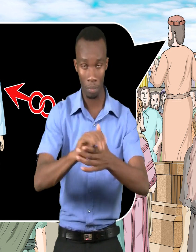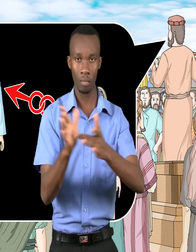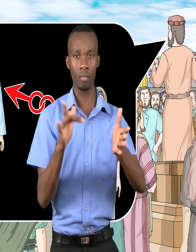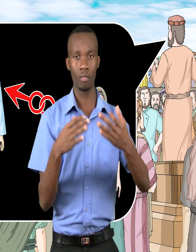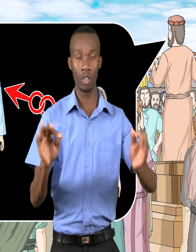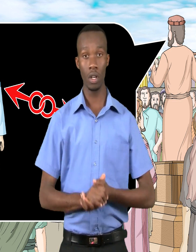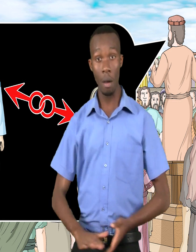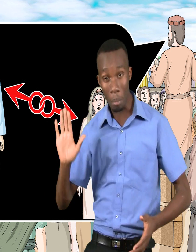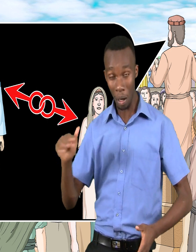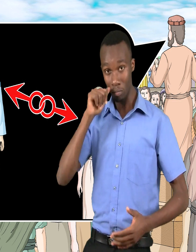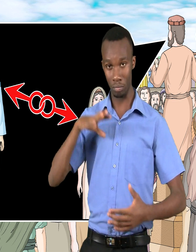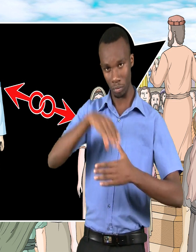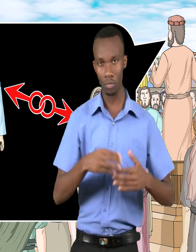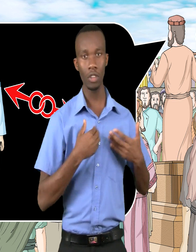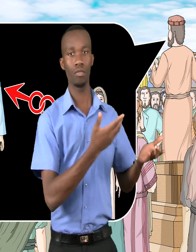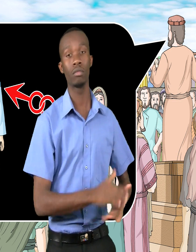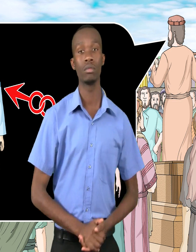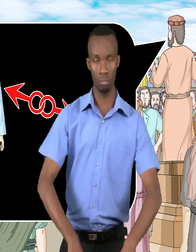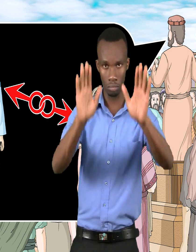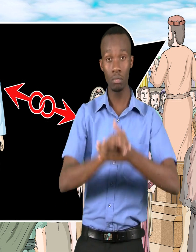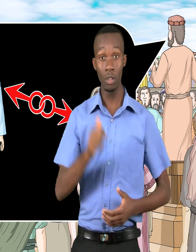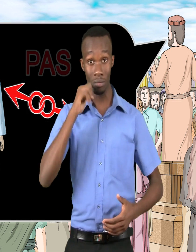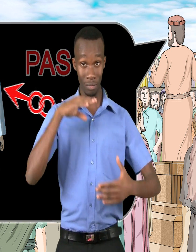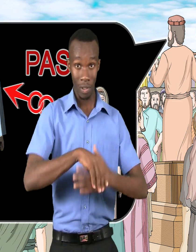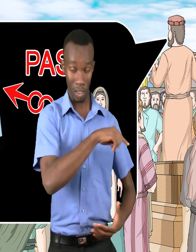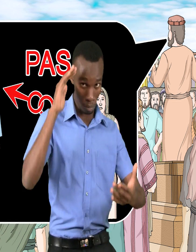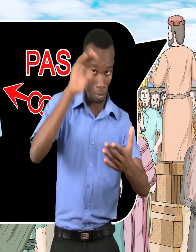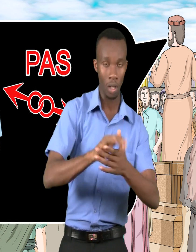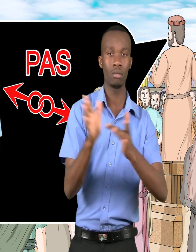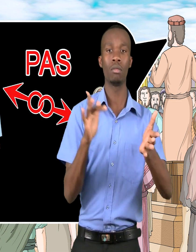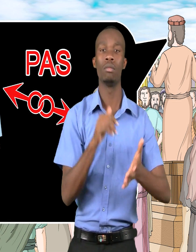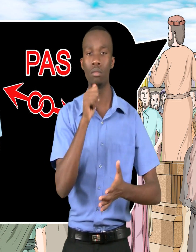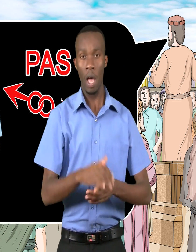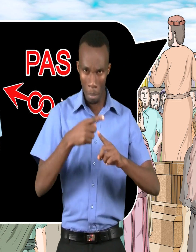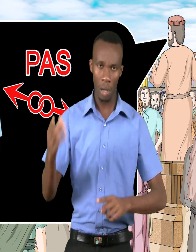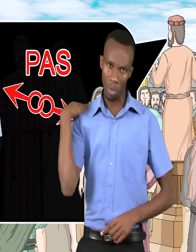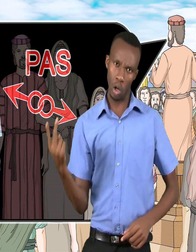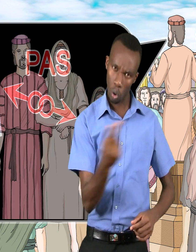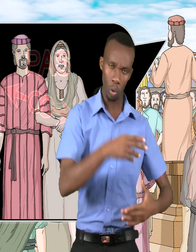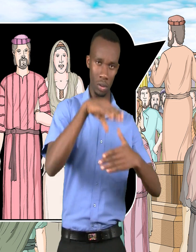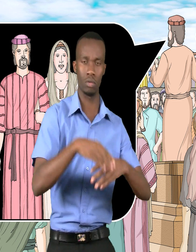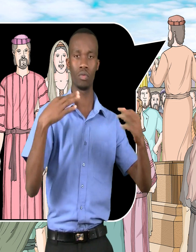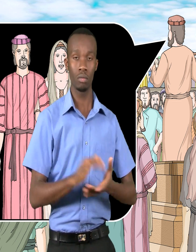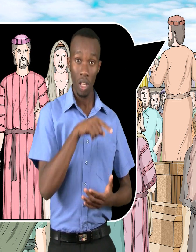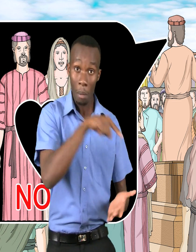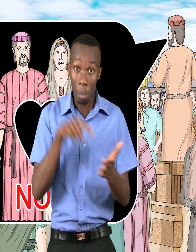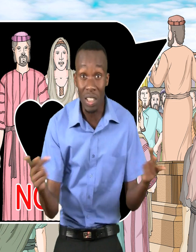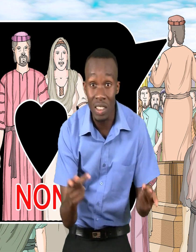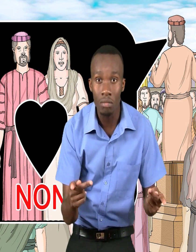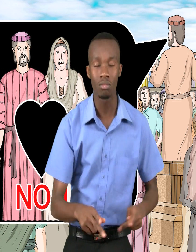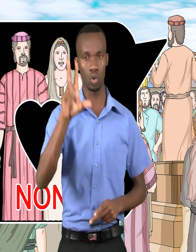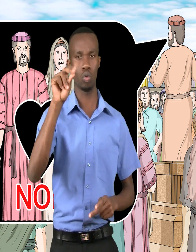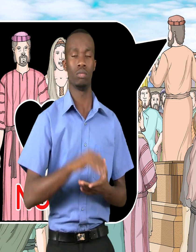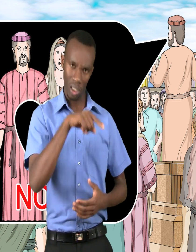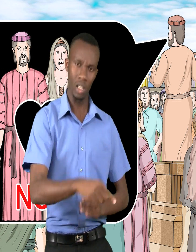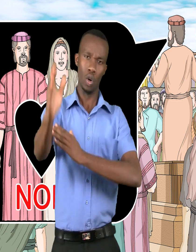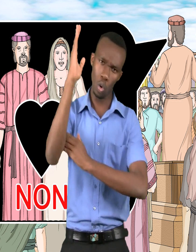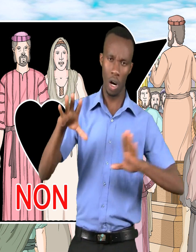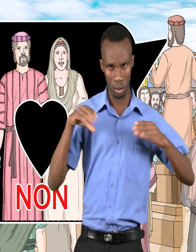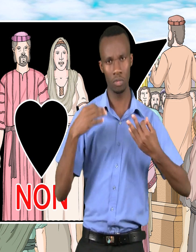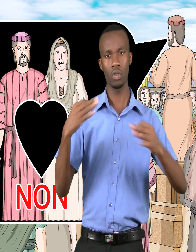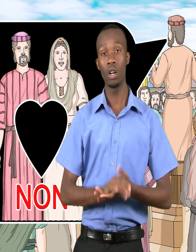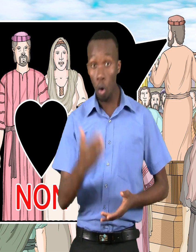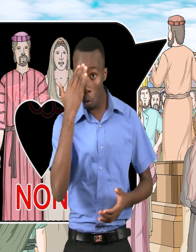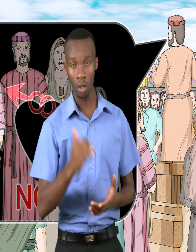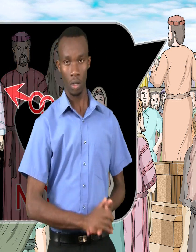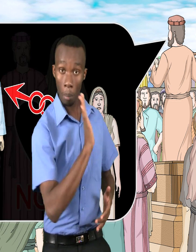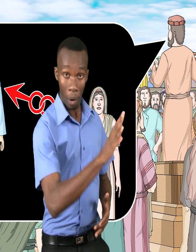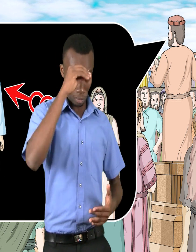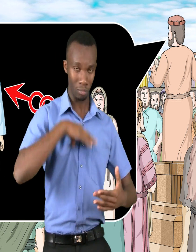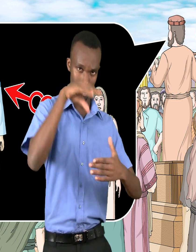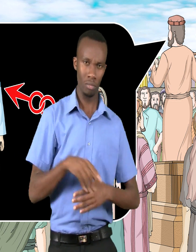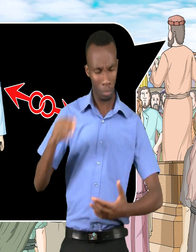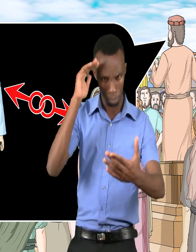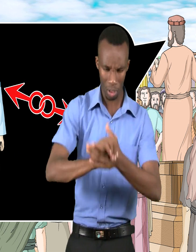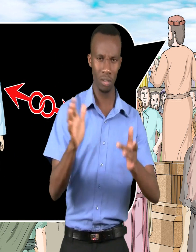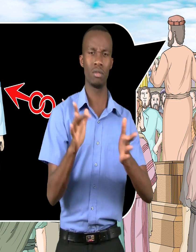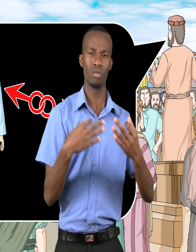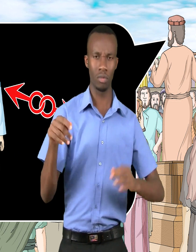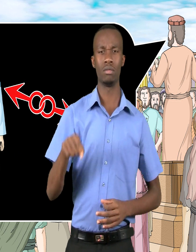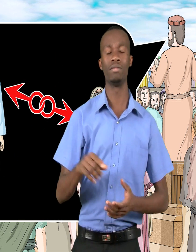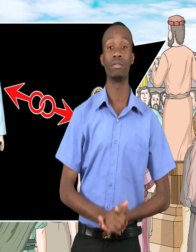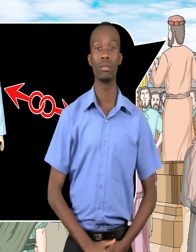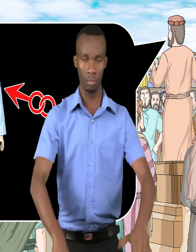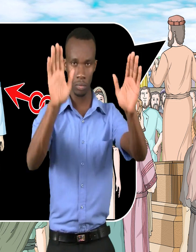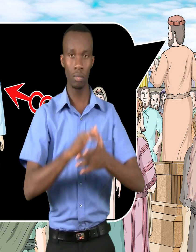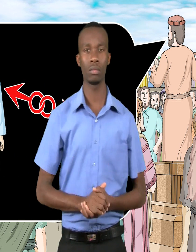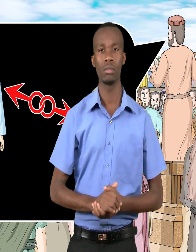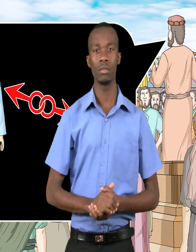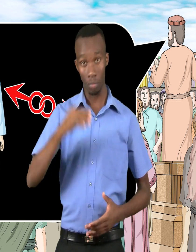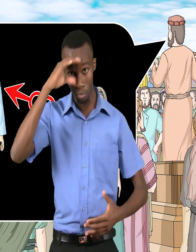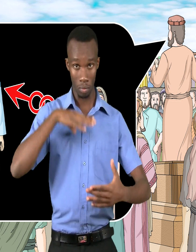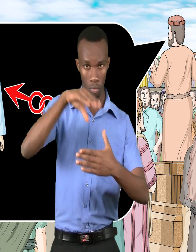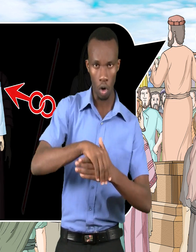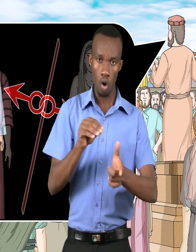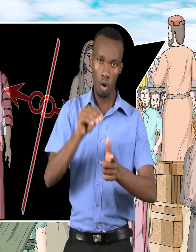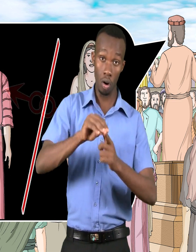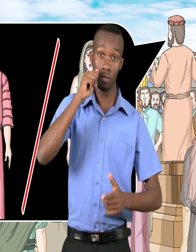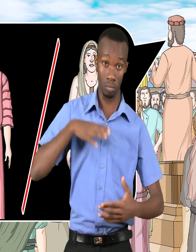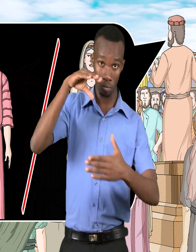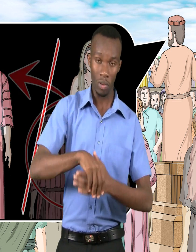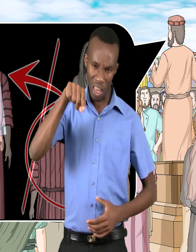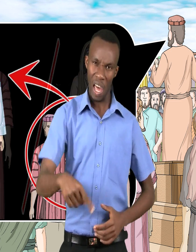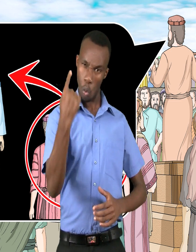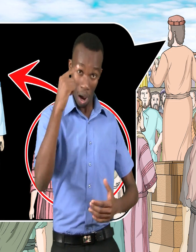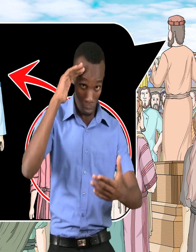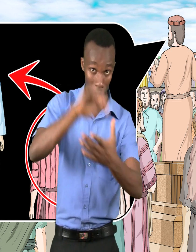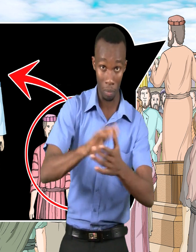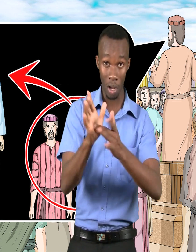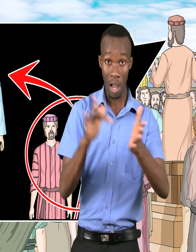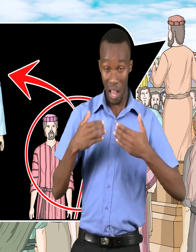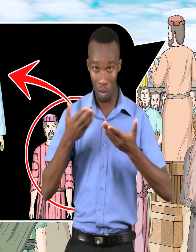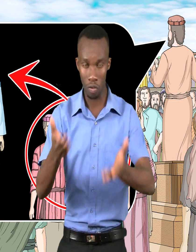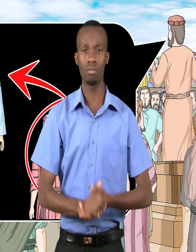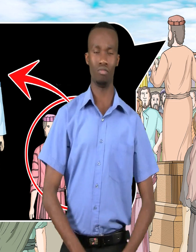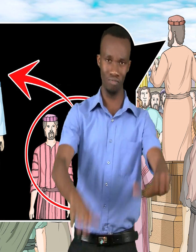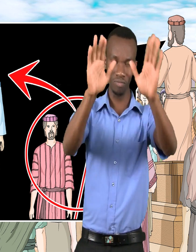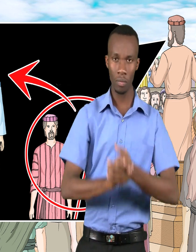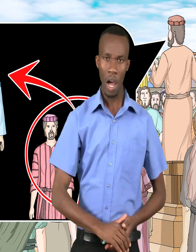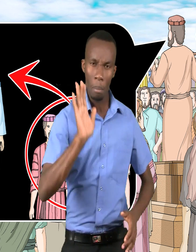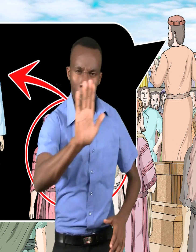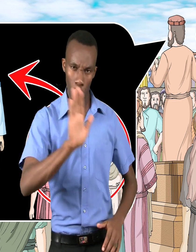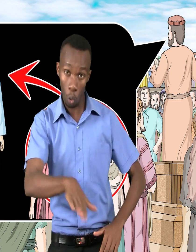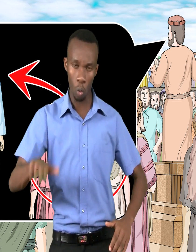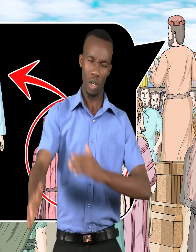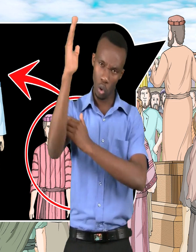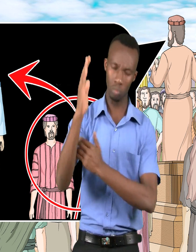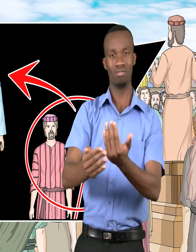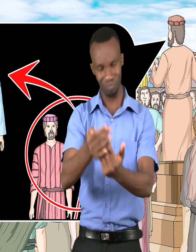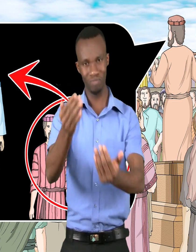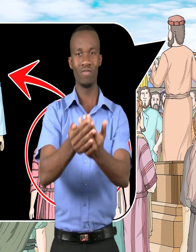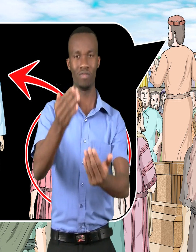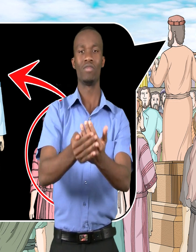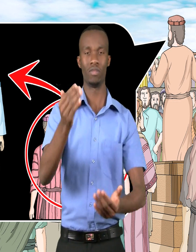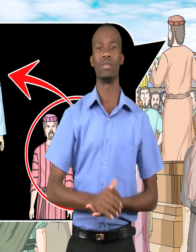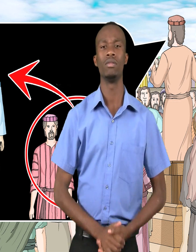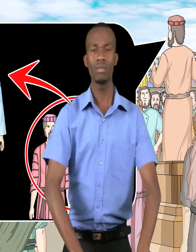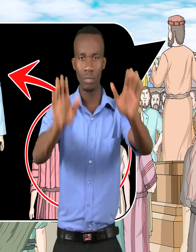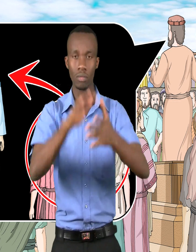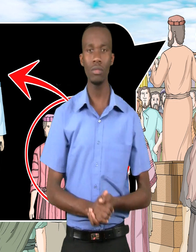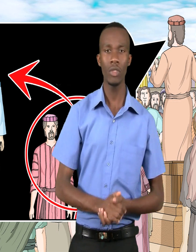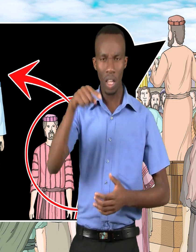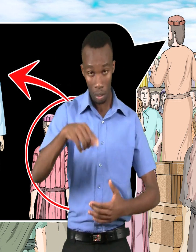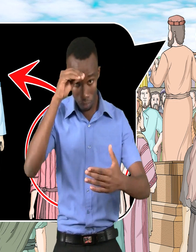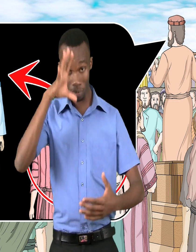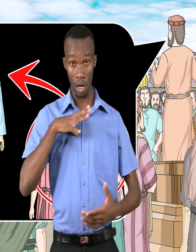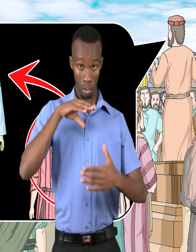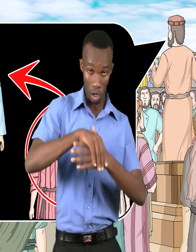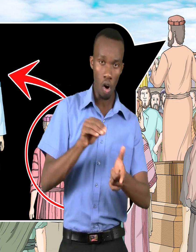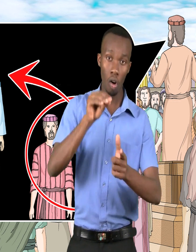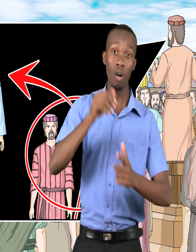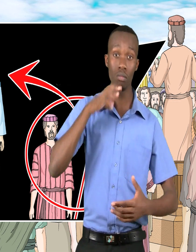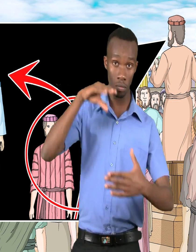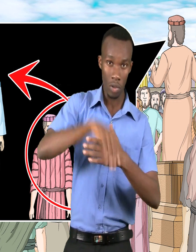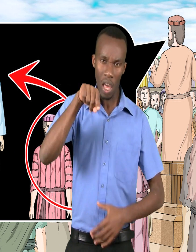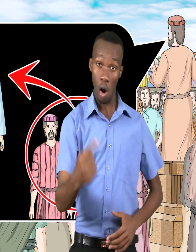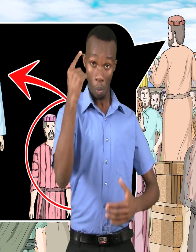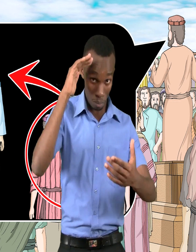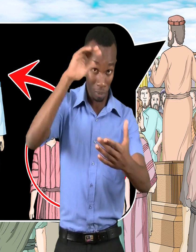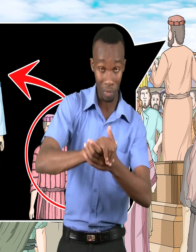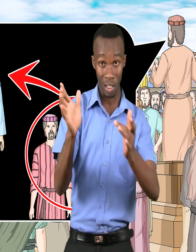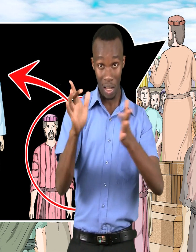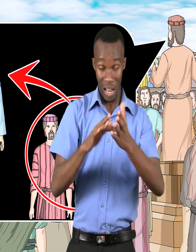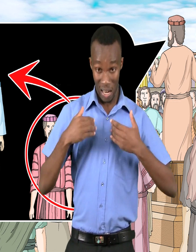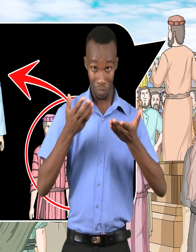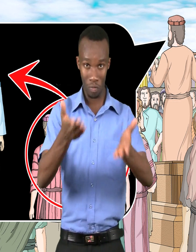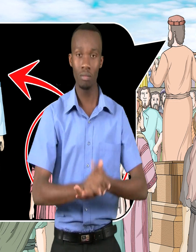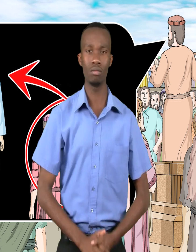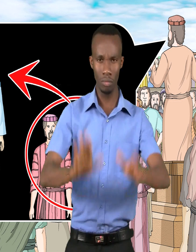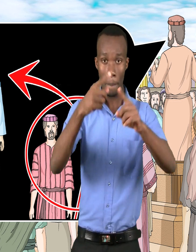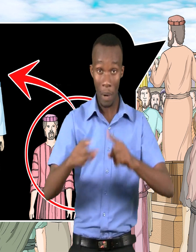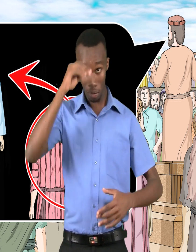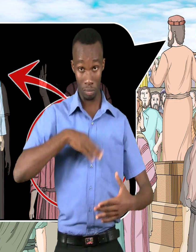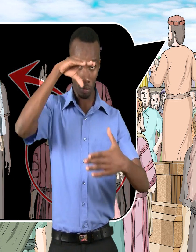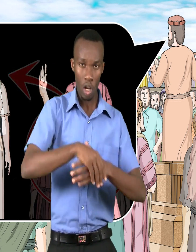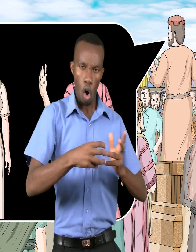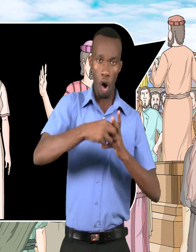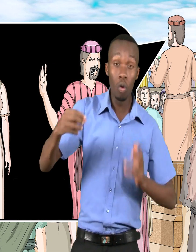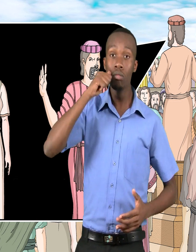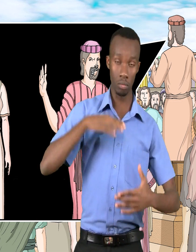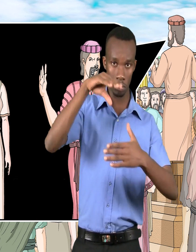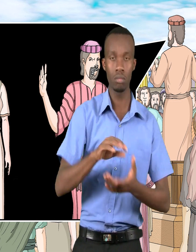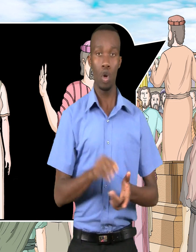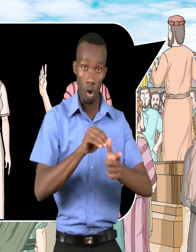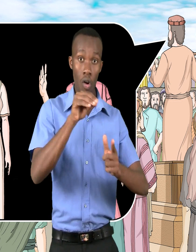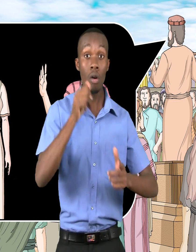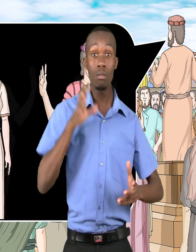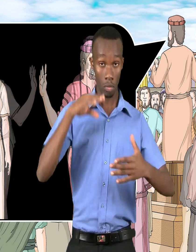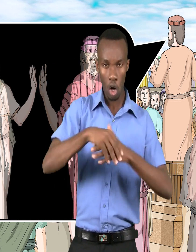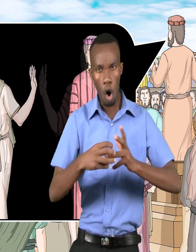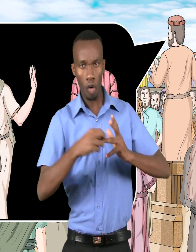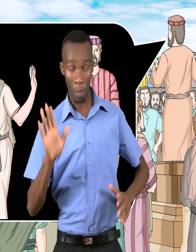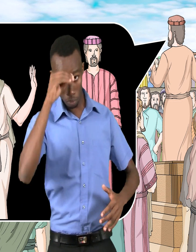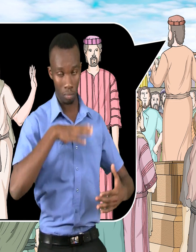For the unbelieving husband is sanctified through his believing wife, and the unbelieving wife is sanctified through her believing husband.